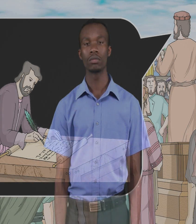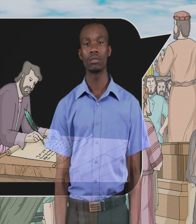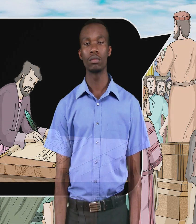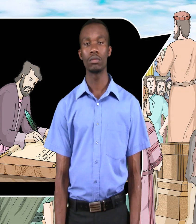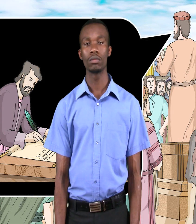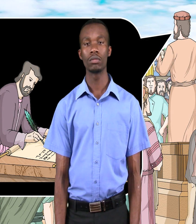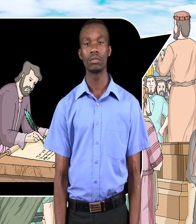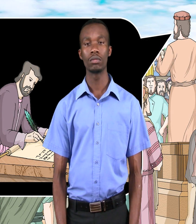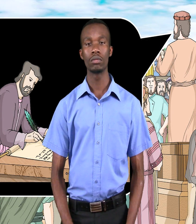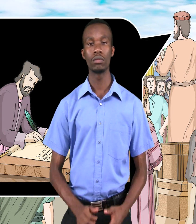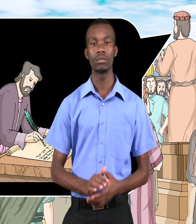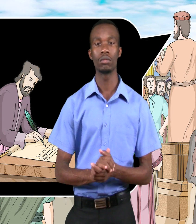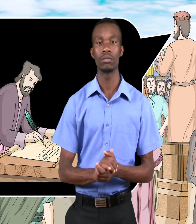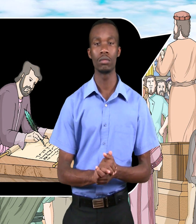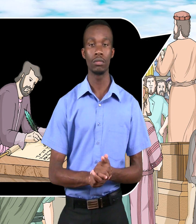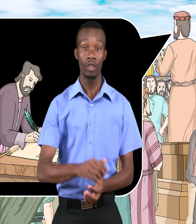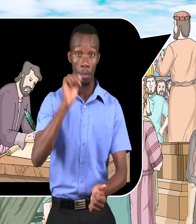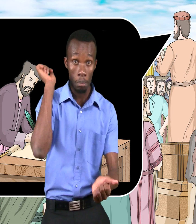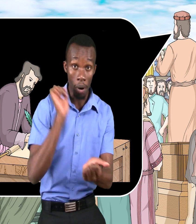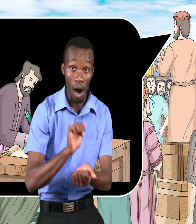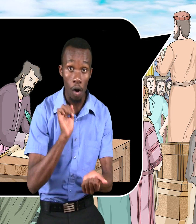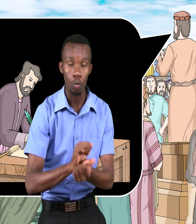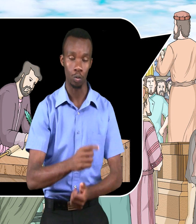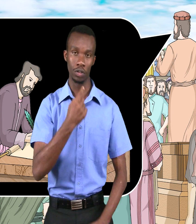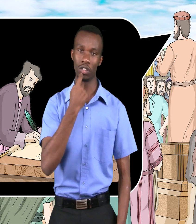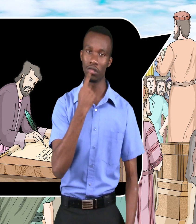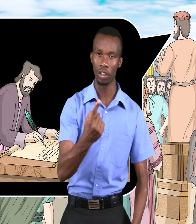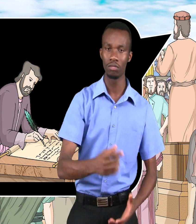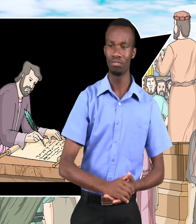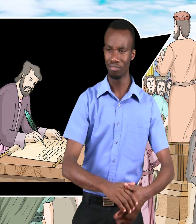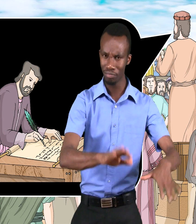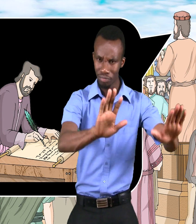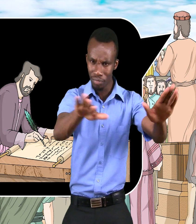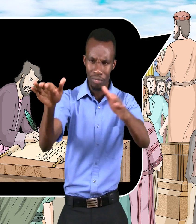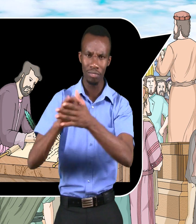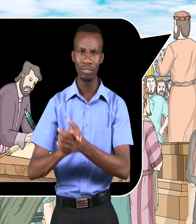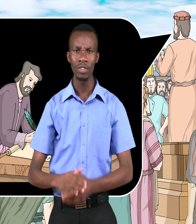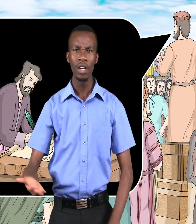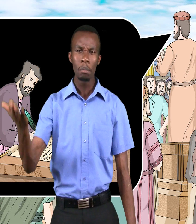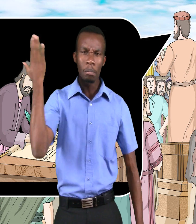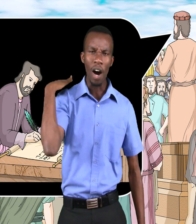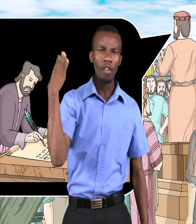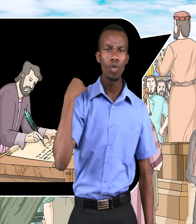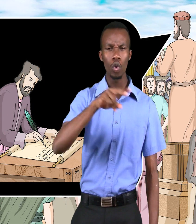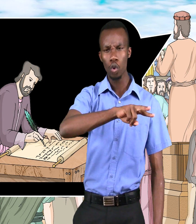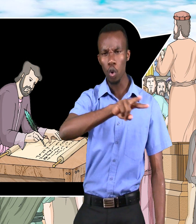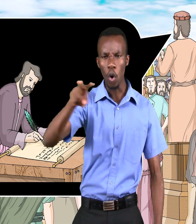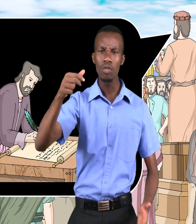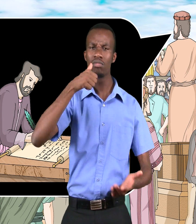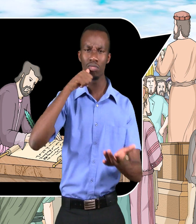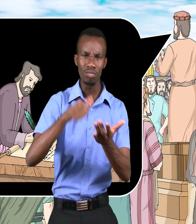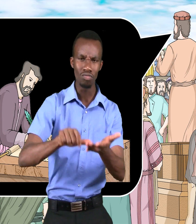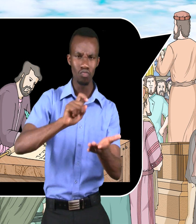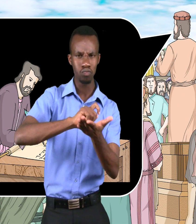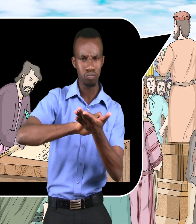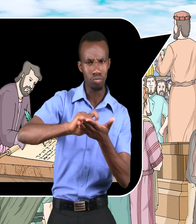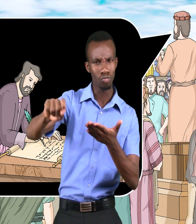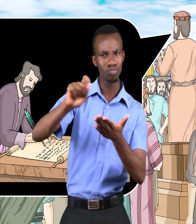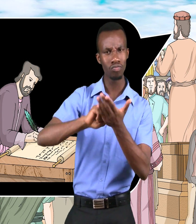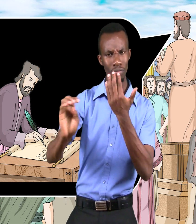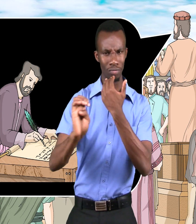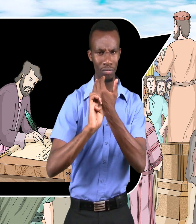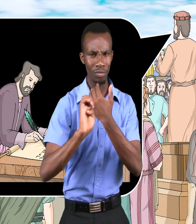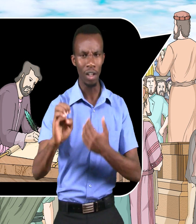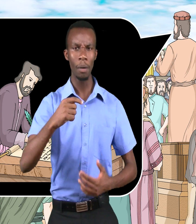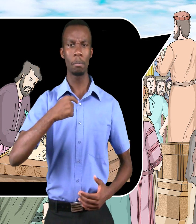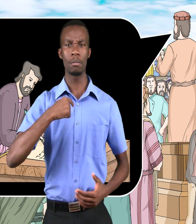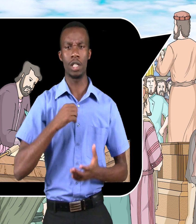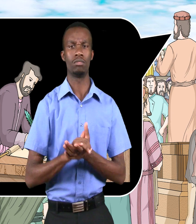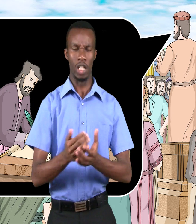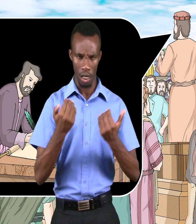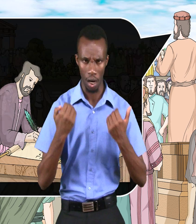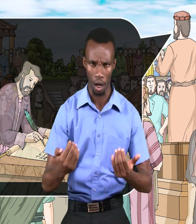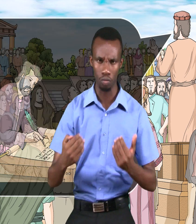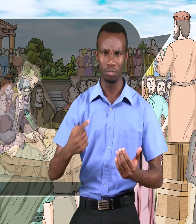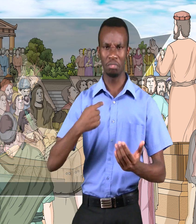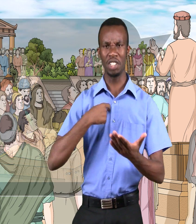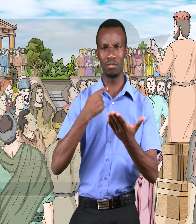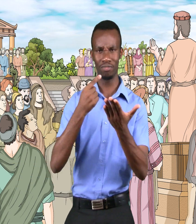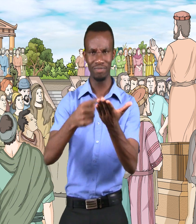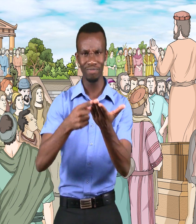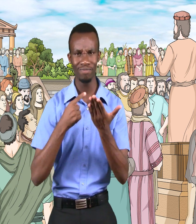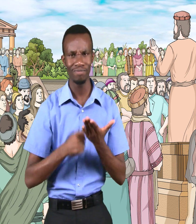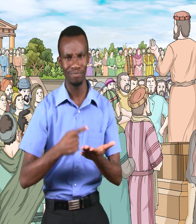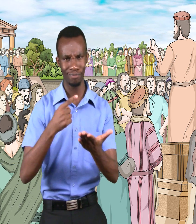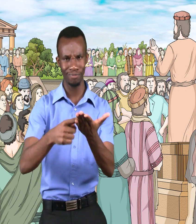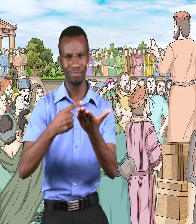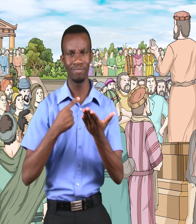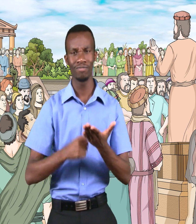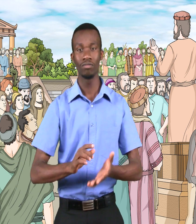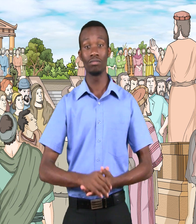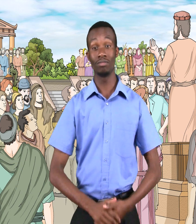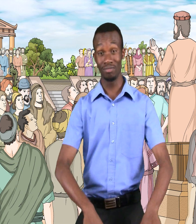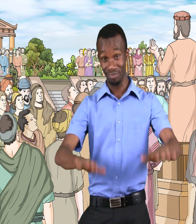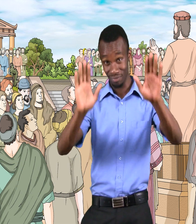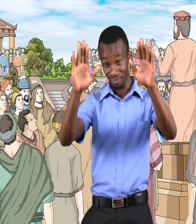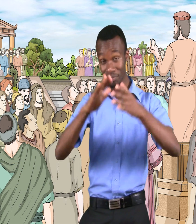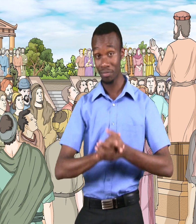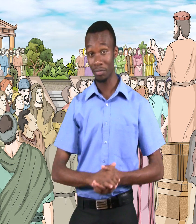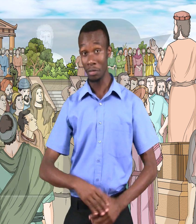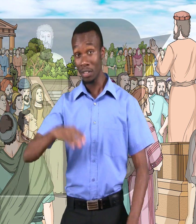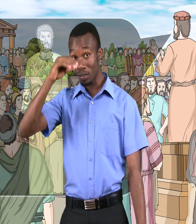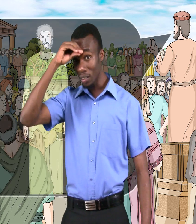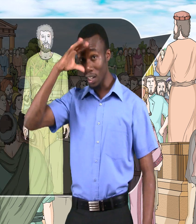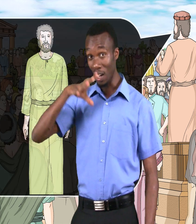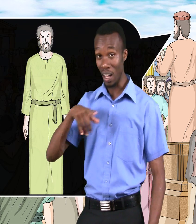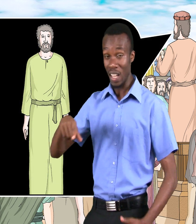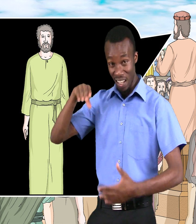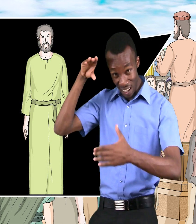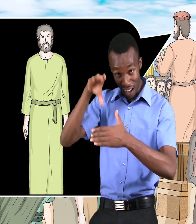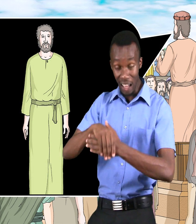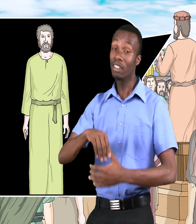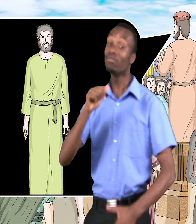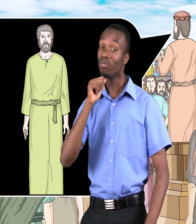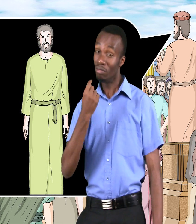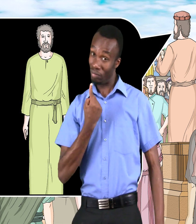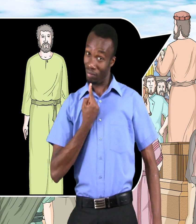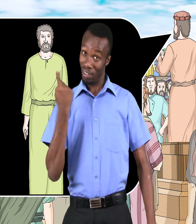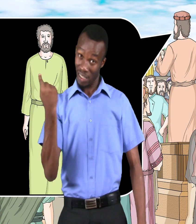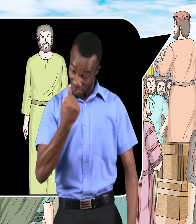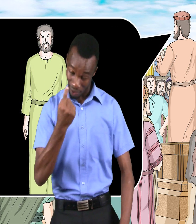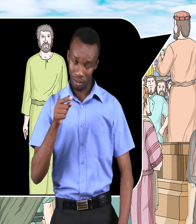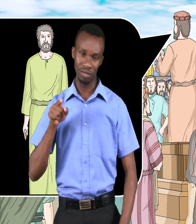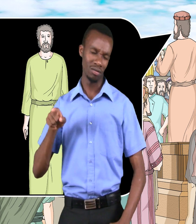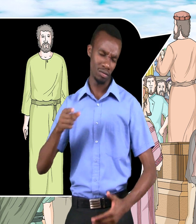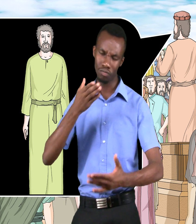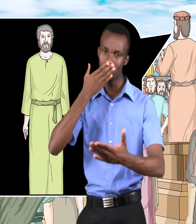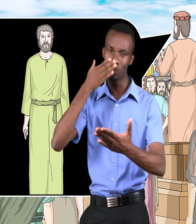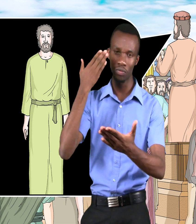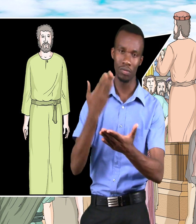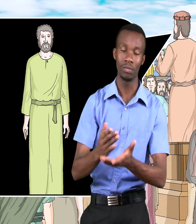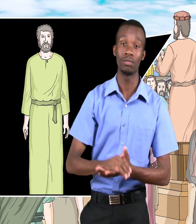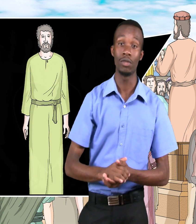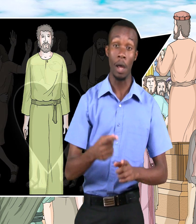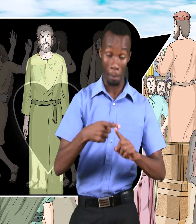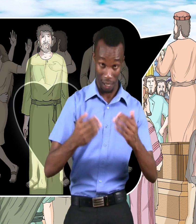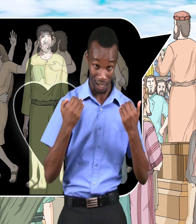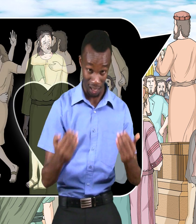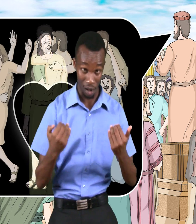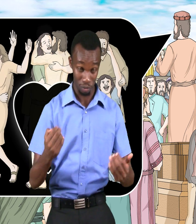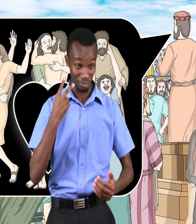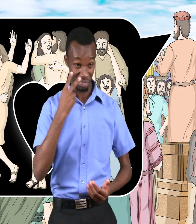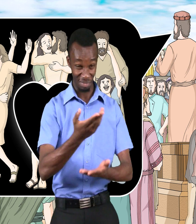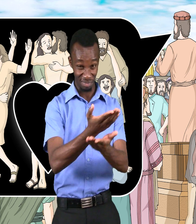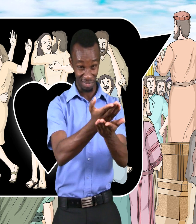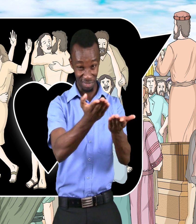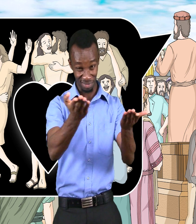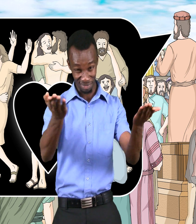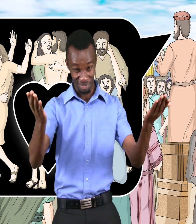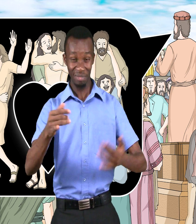Now for the matters you wrote about: It is good to abstain from sexual relations.